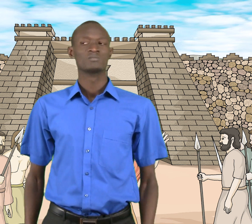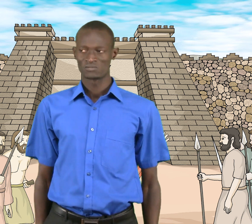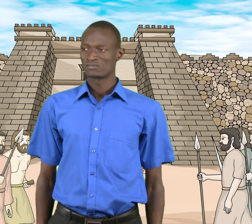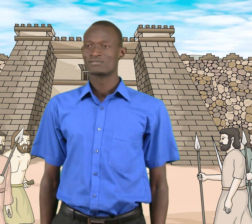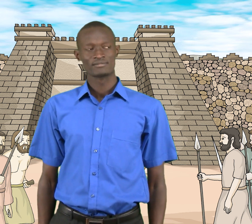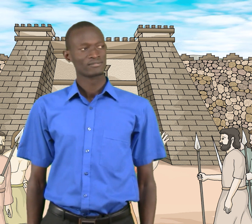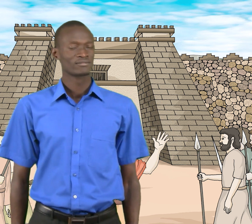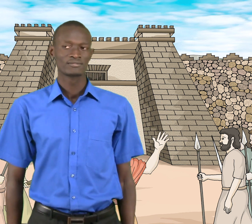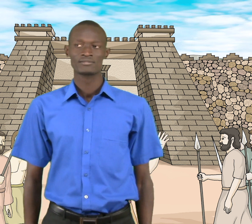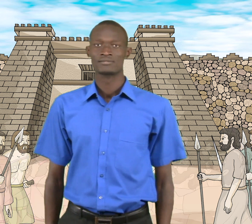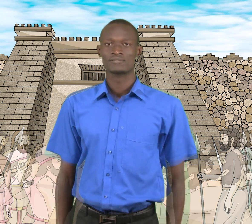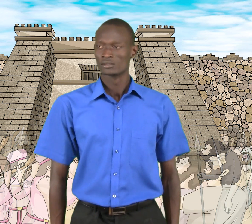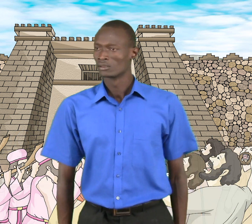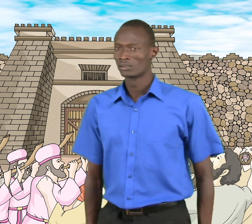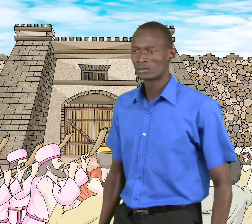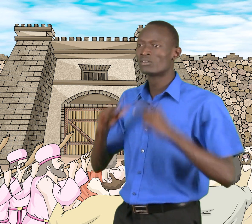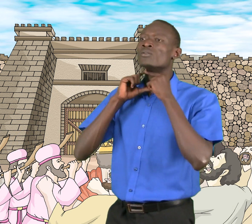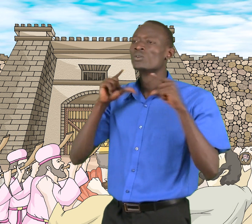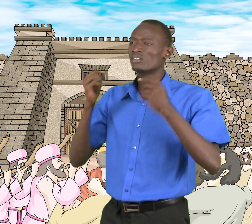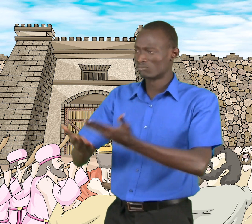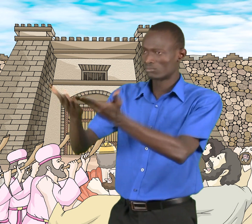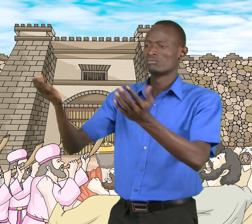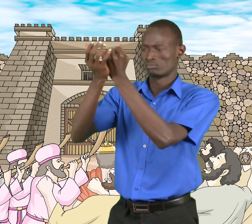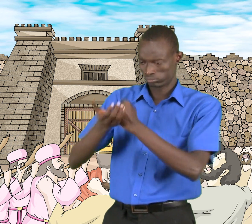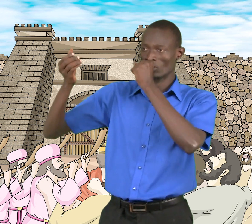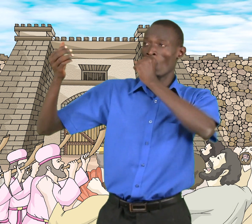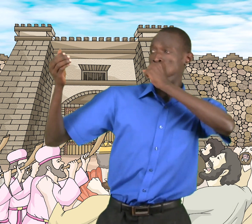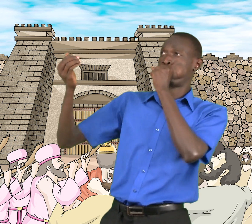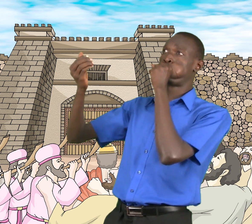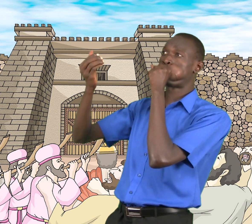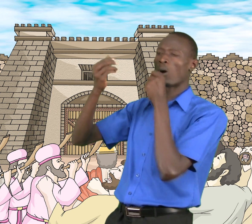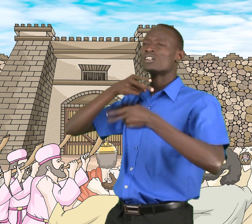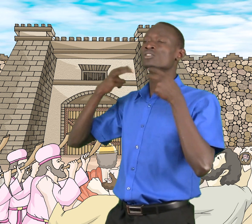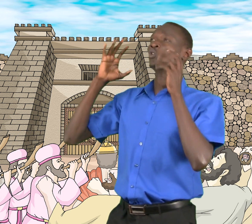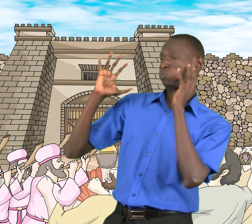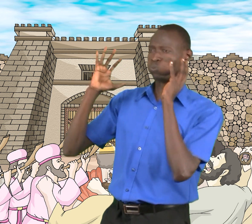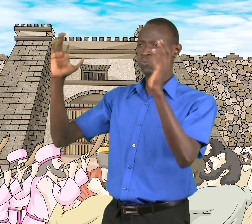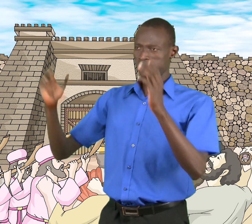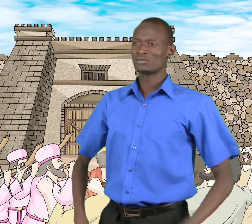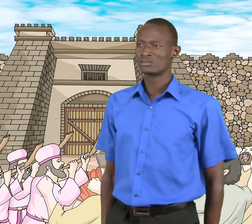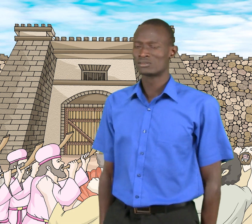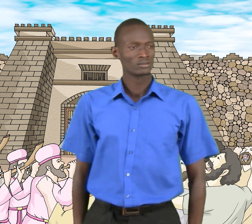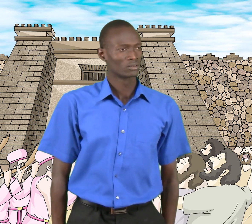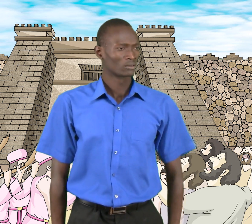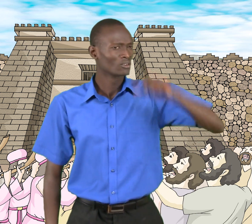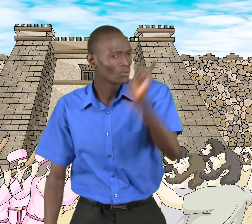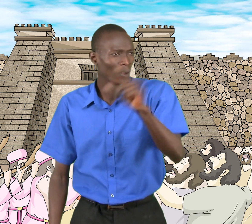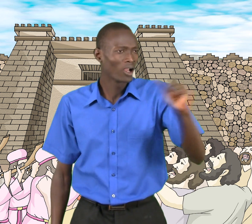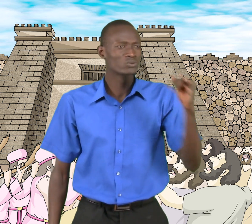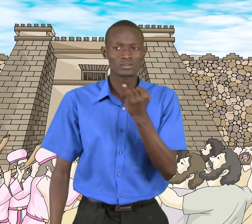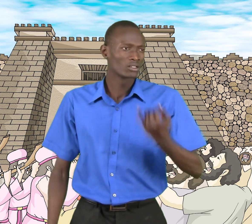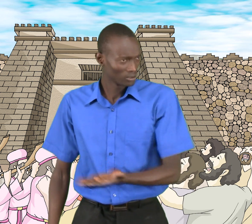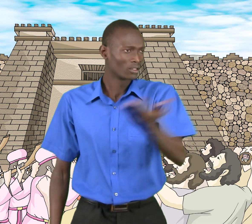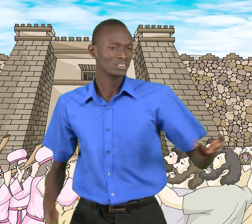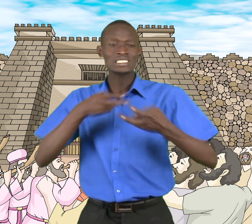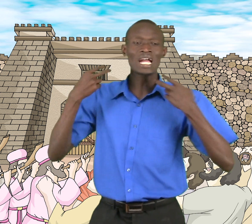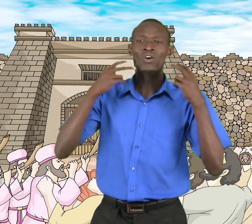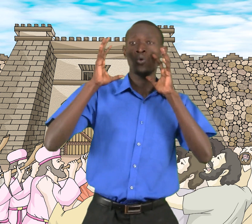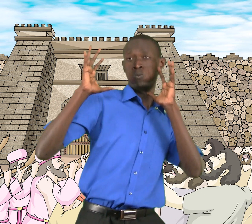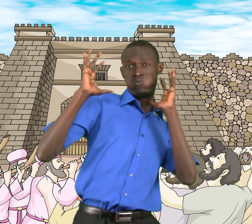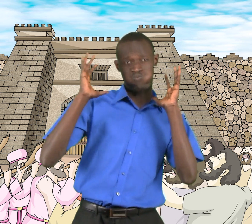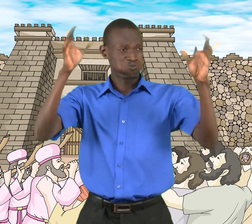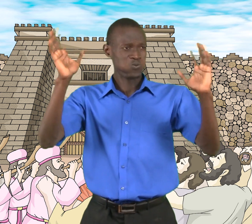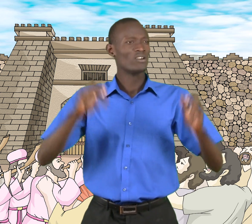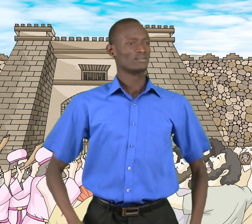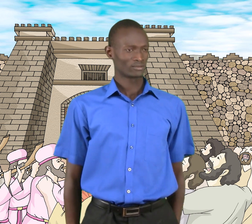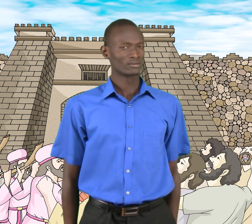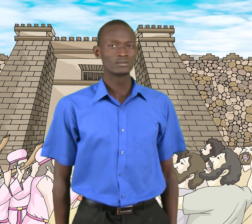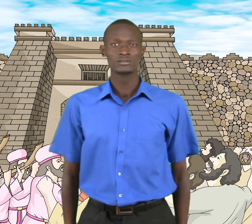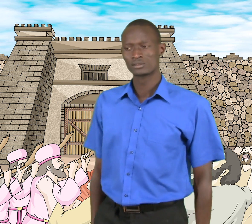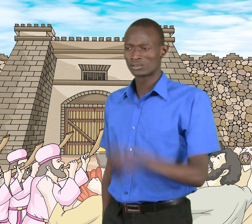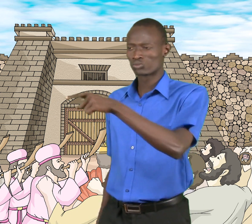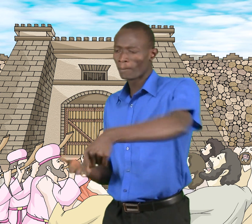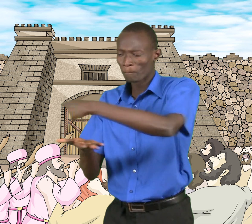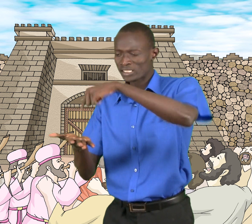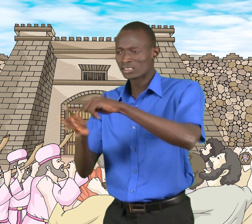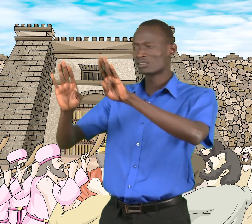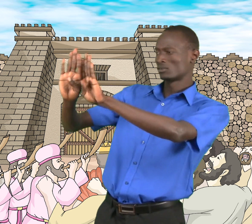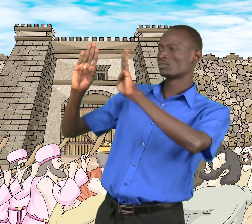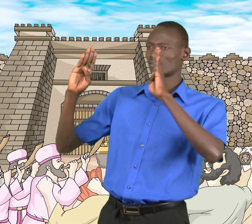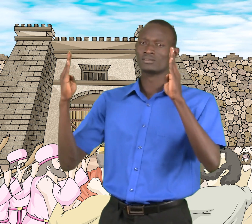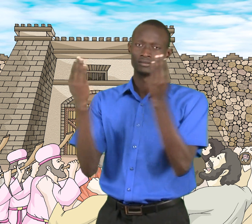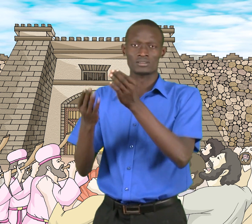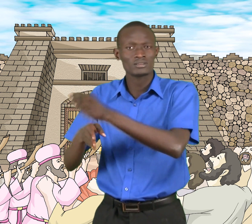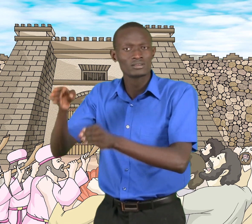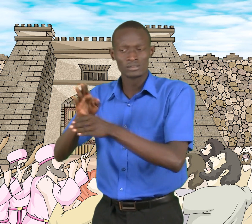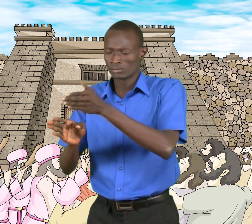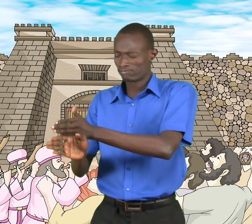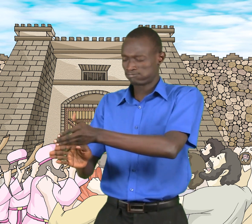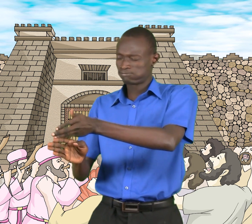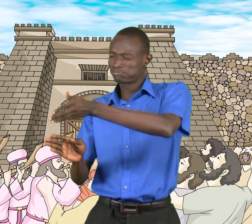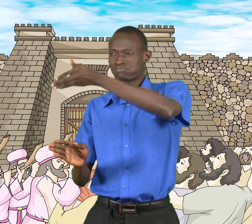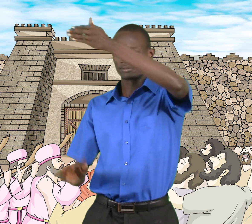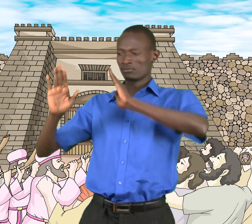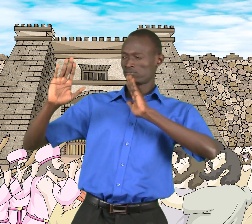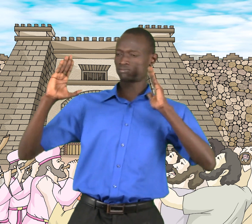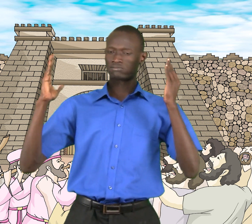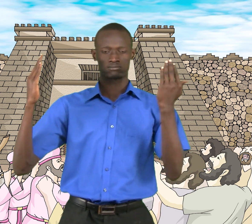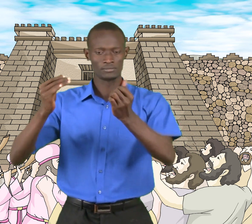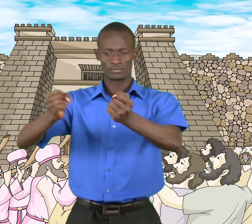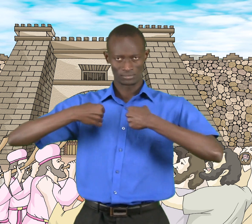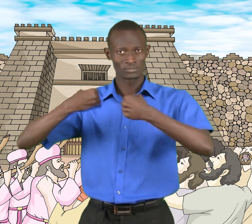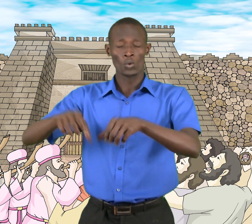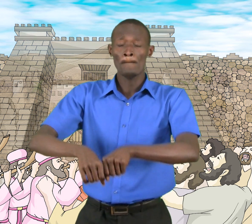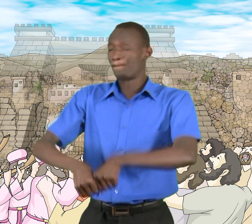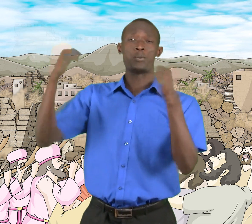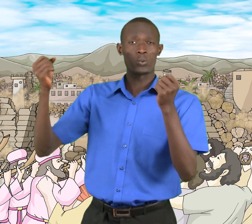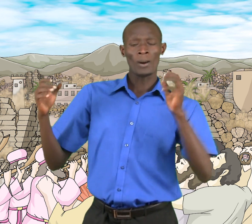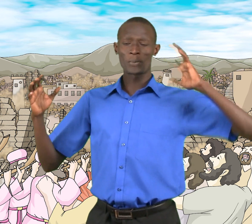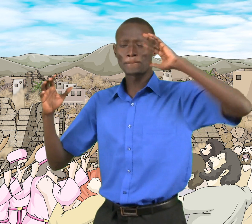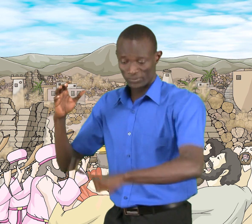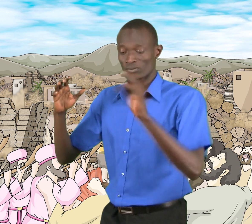So when the rams’ horns sounded, the people shouted.